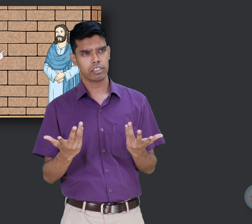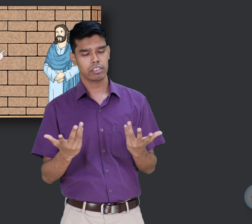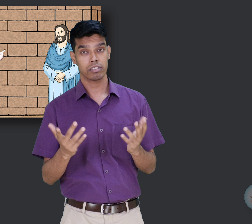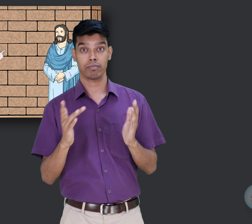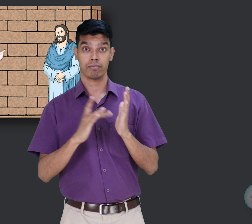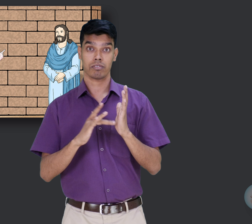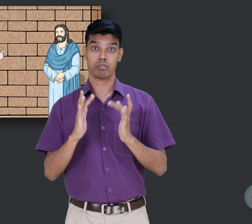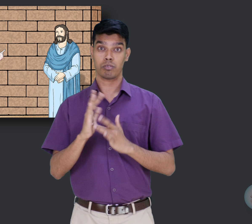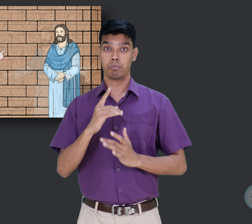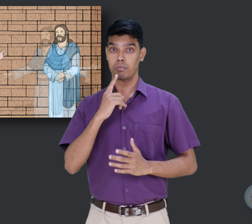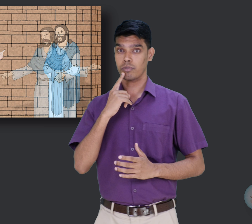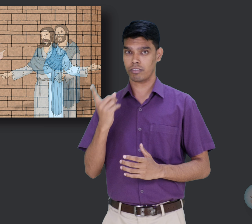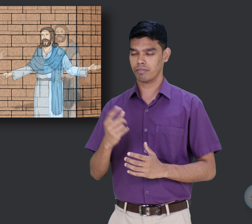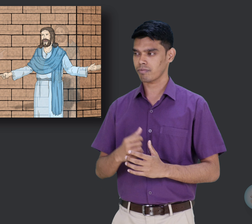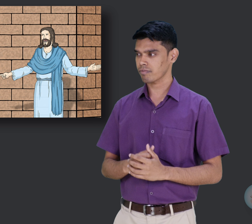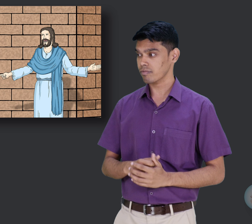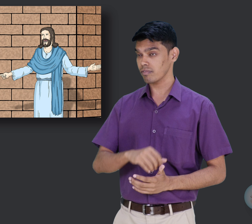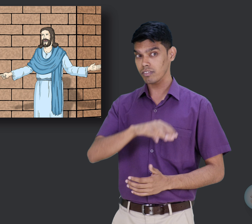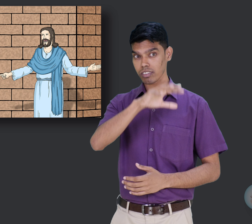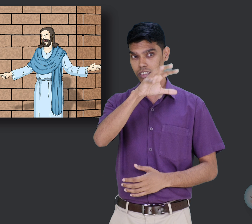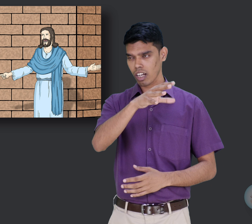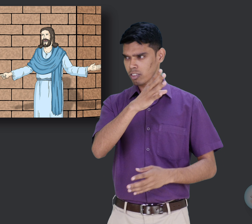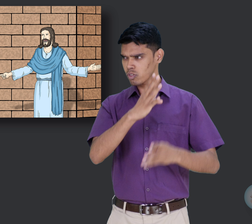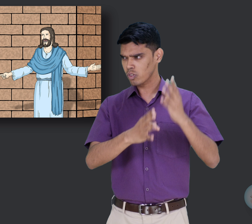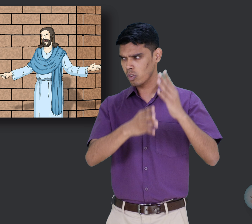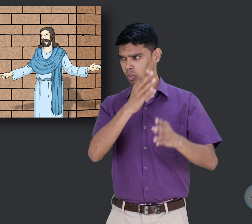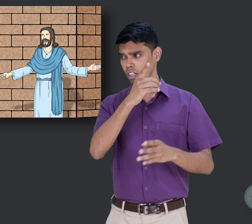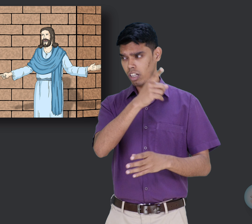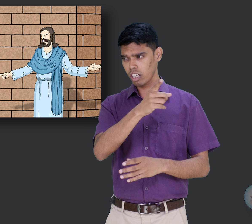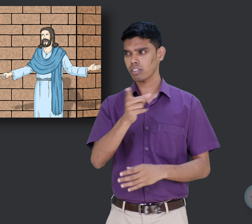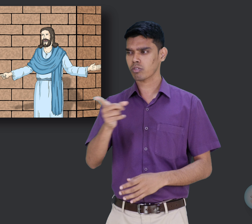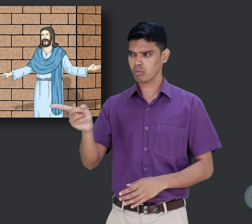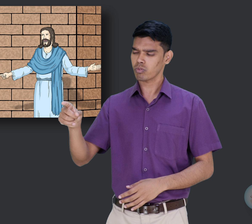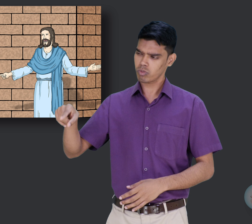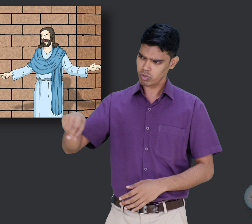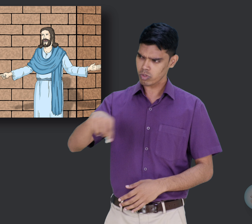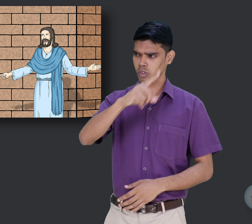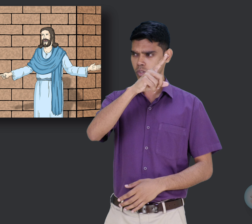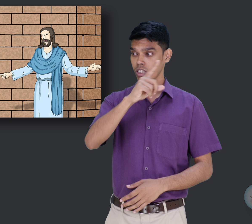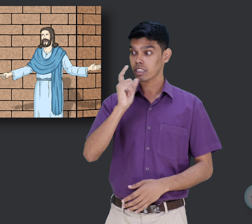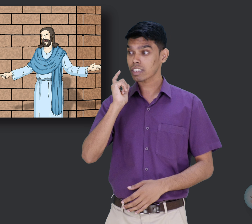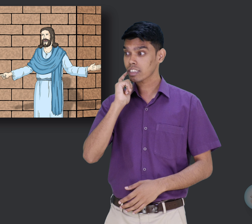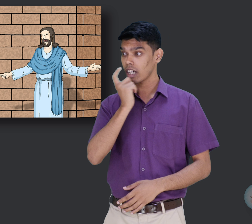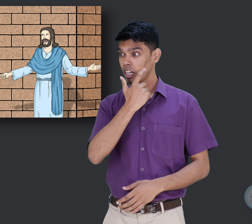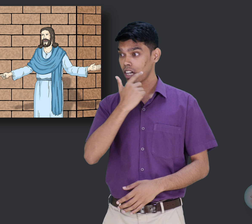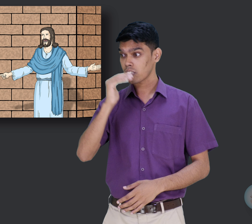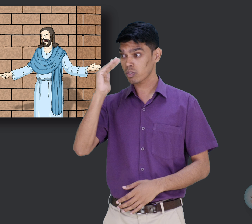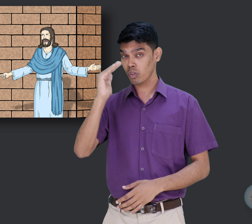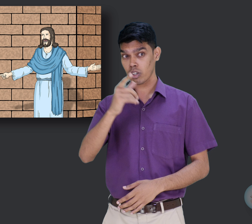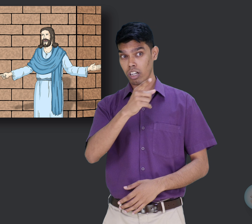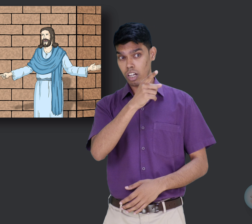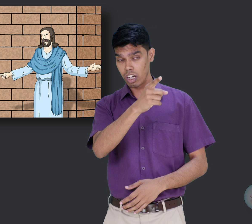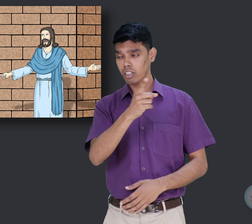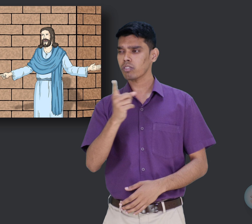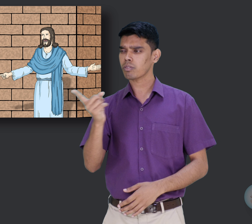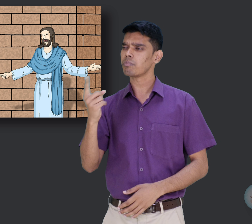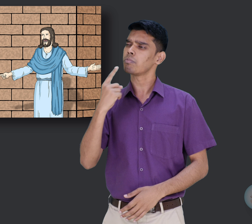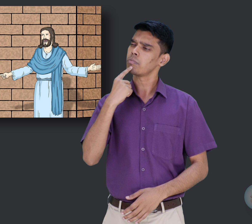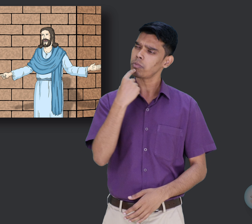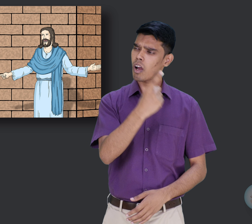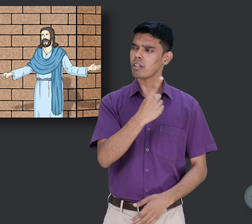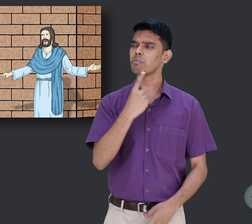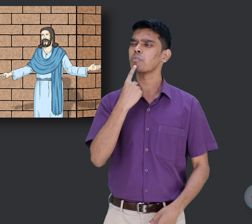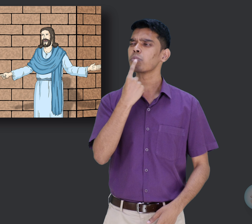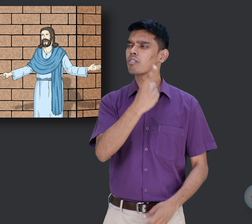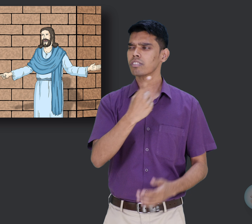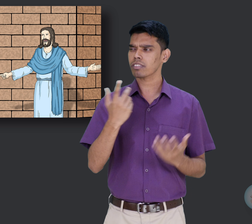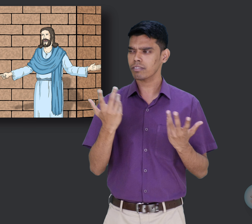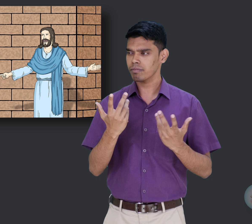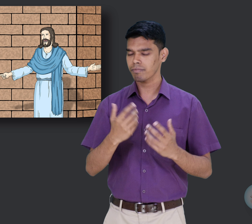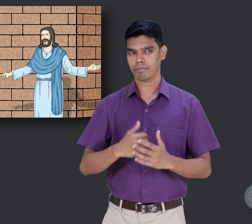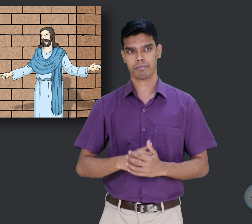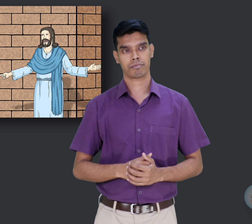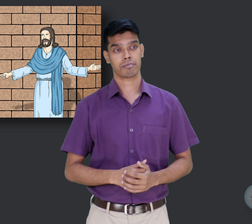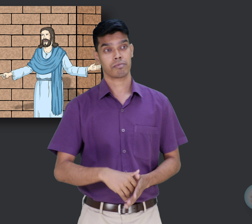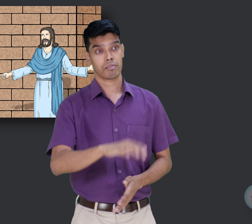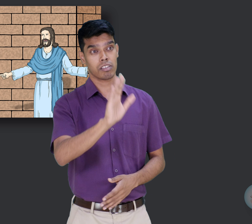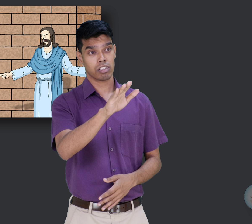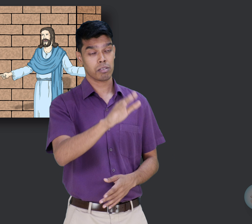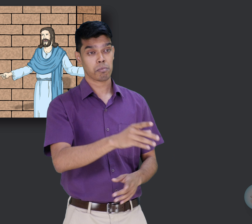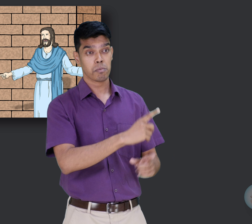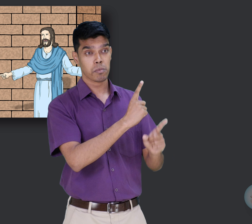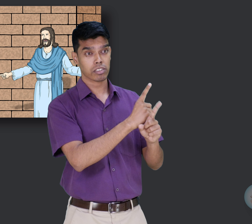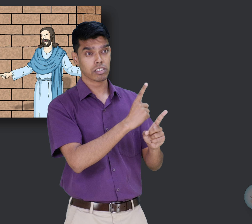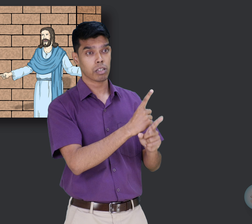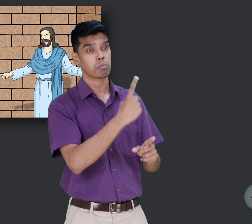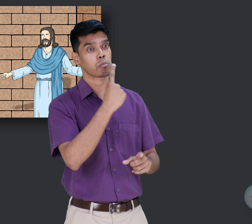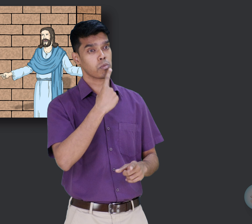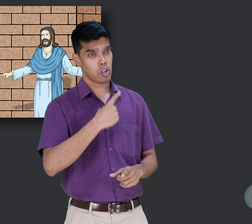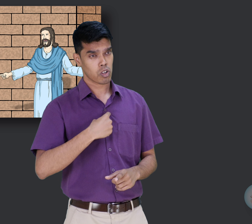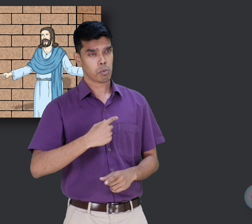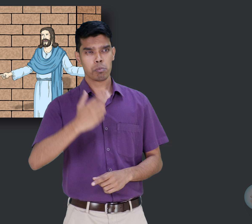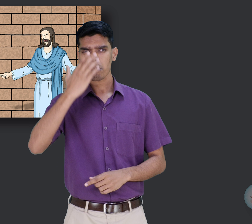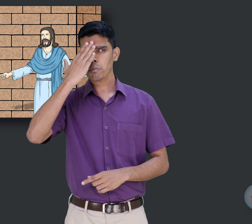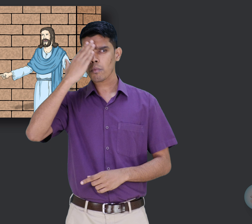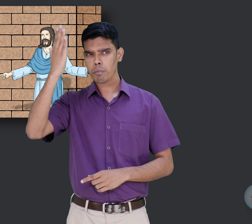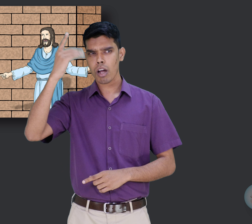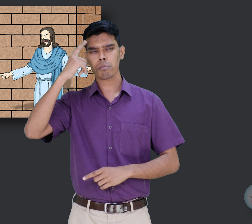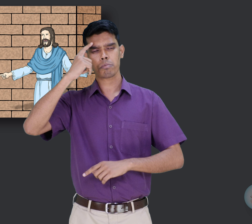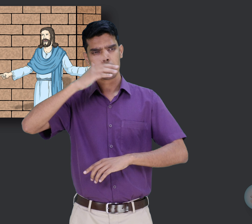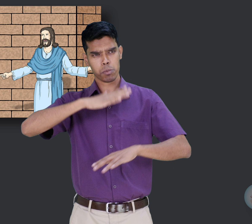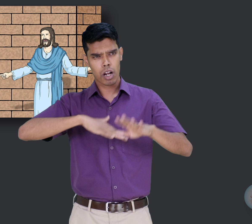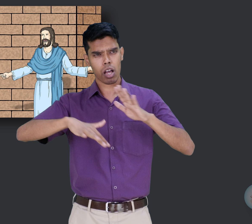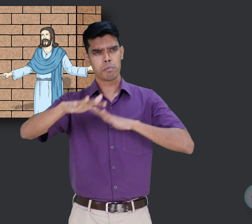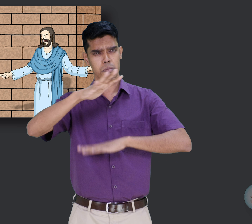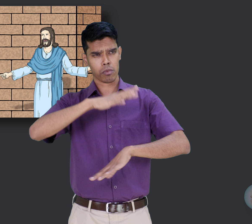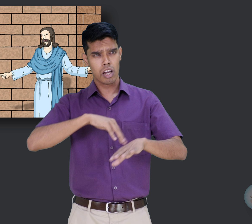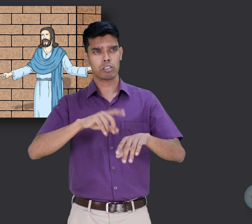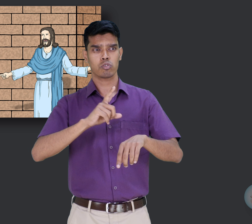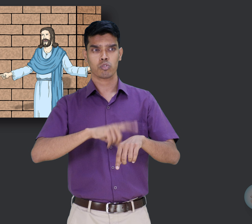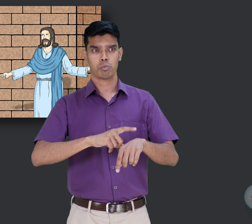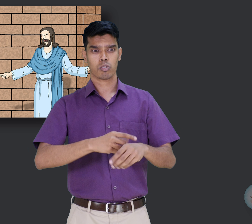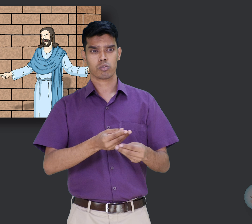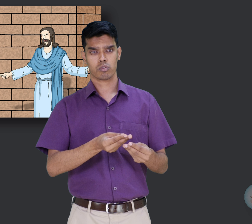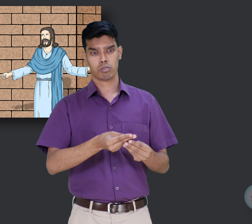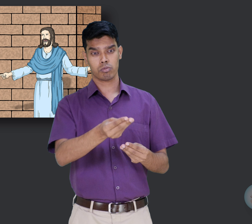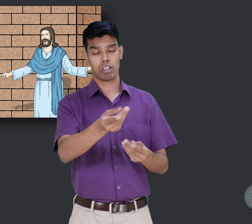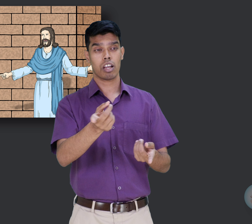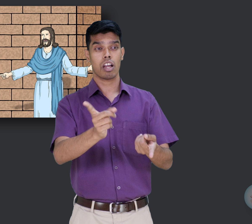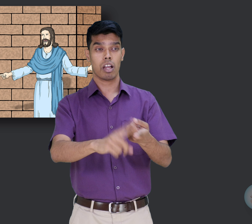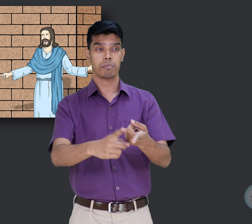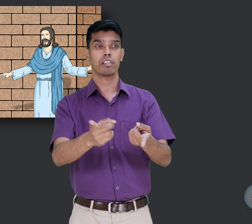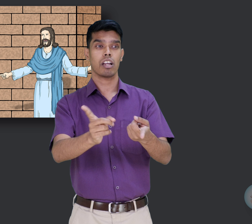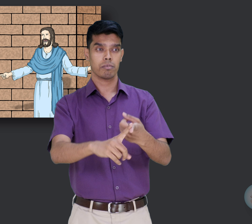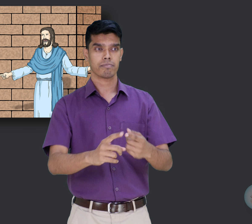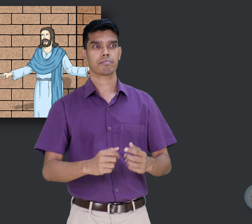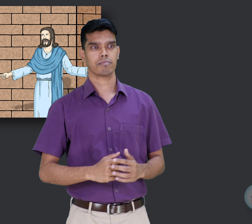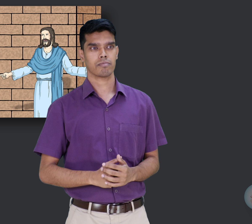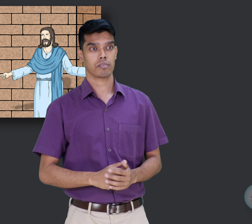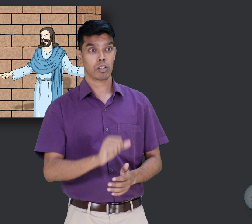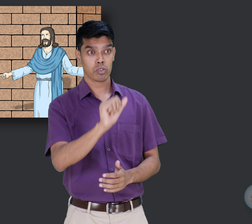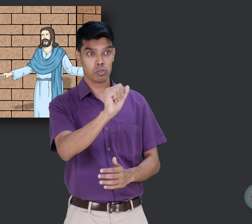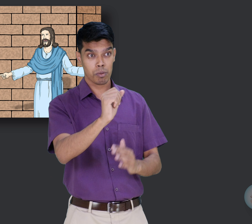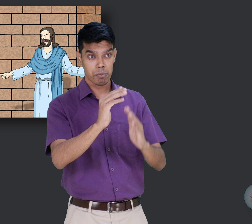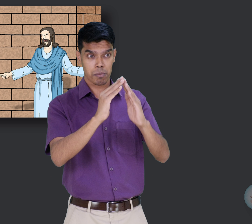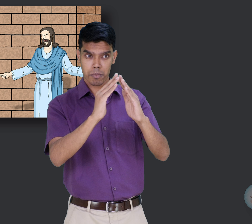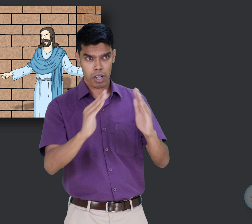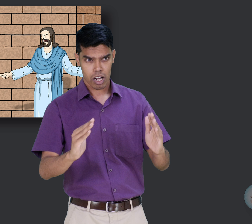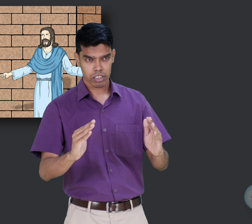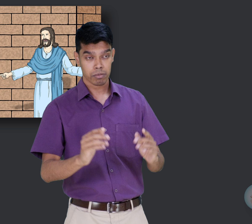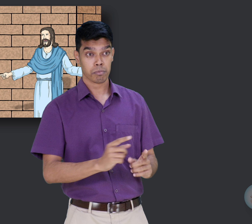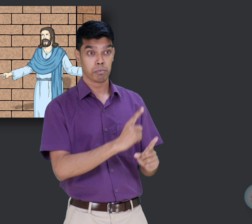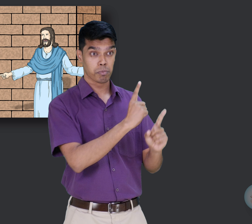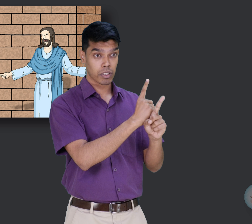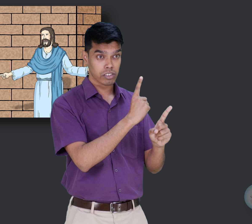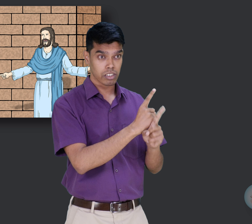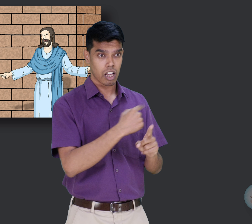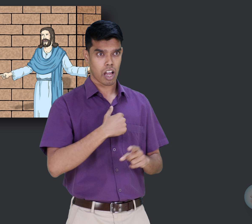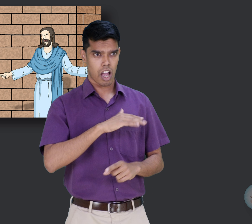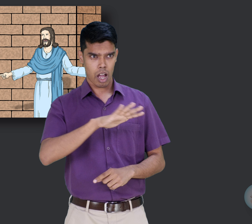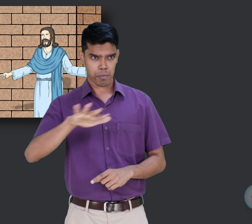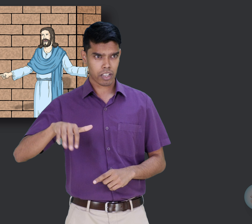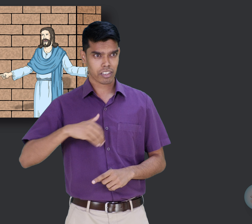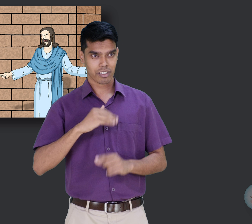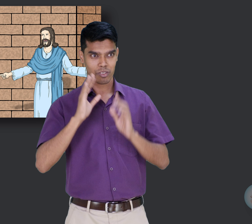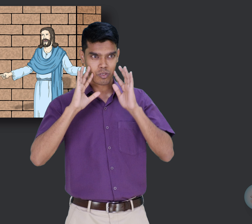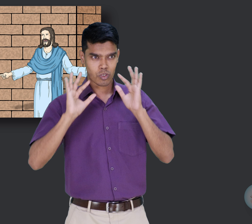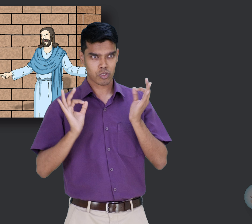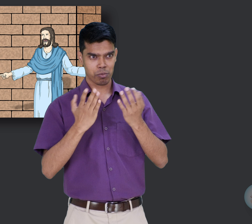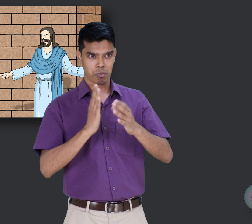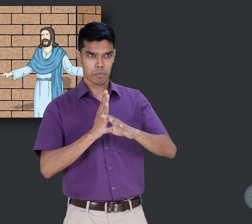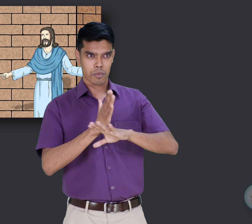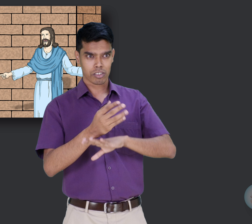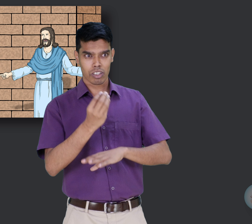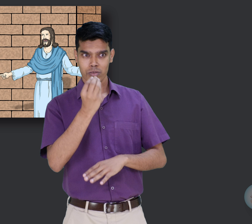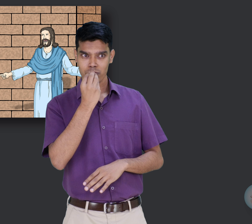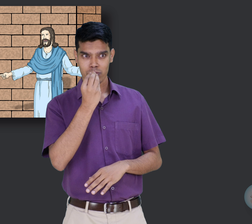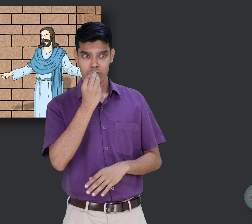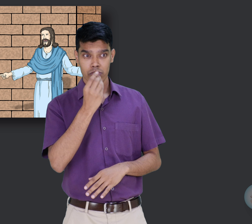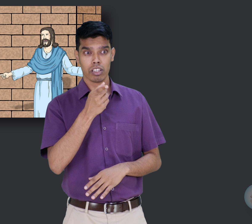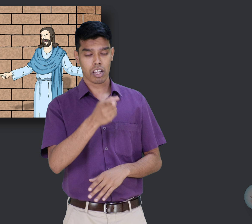He answered, “Go into the city to a certain man and tell him that the Teacher says, ‘My time is near.